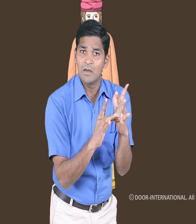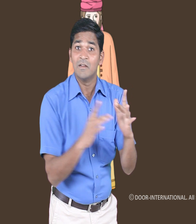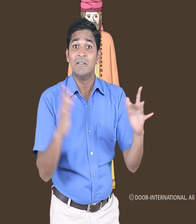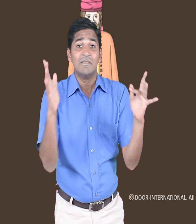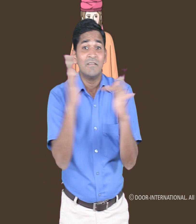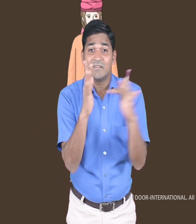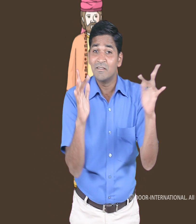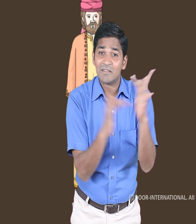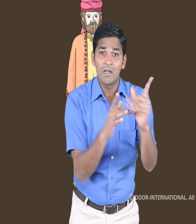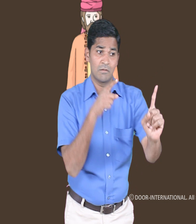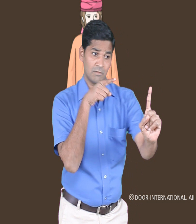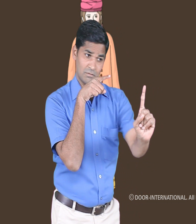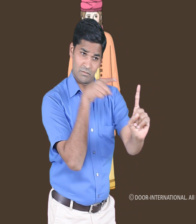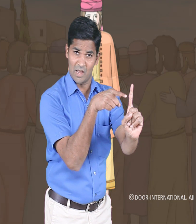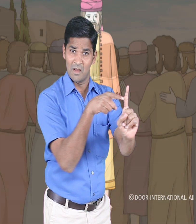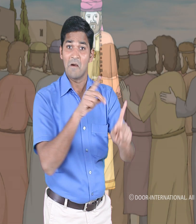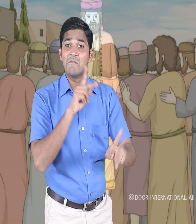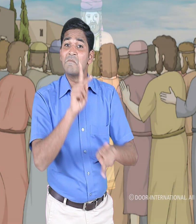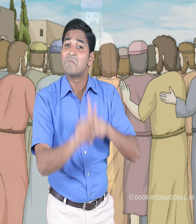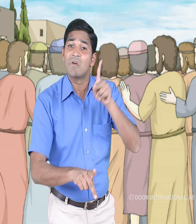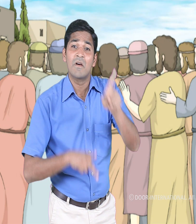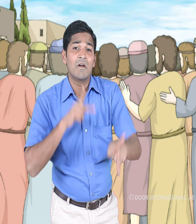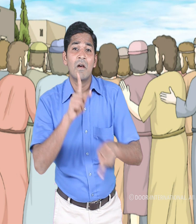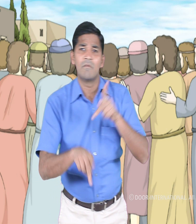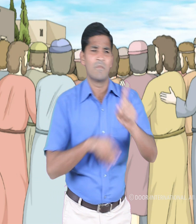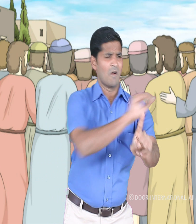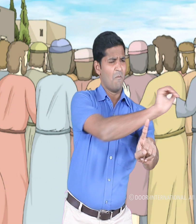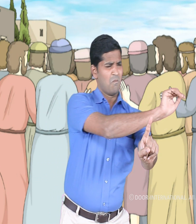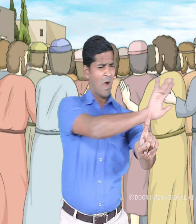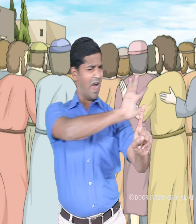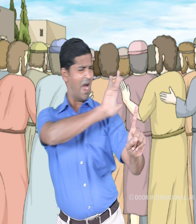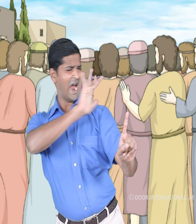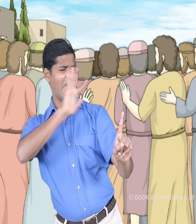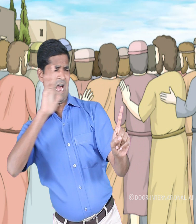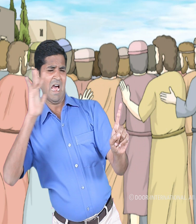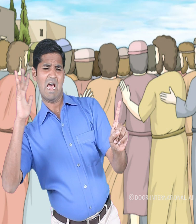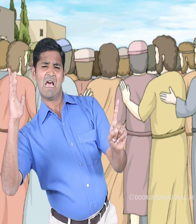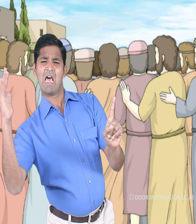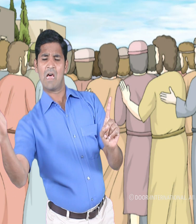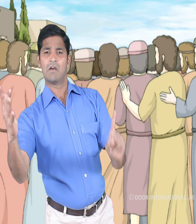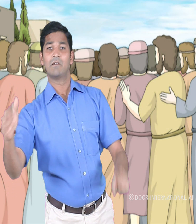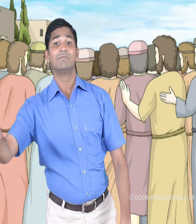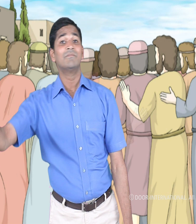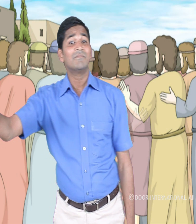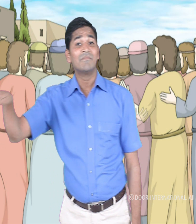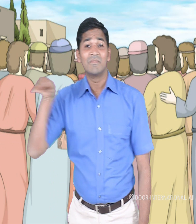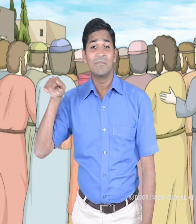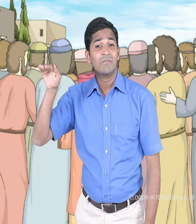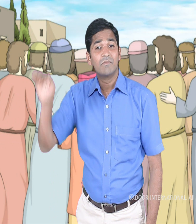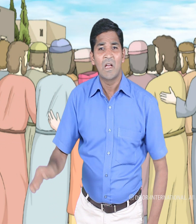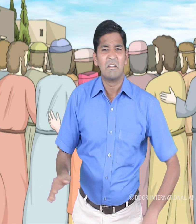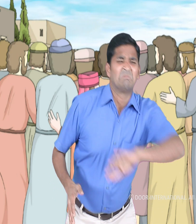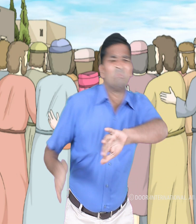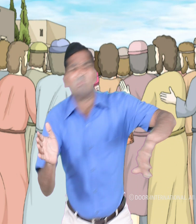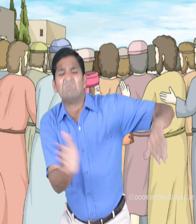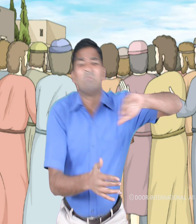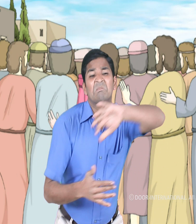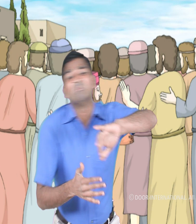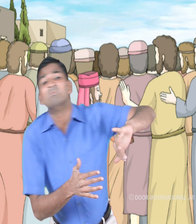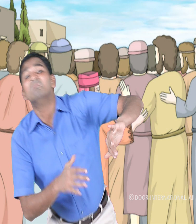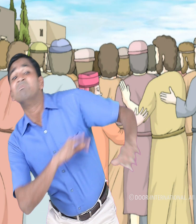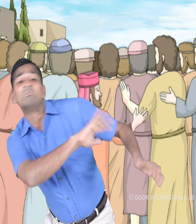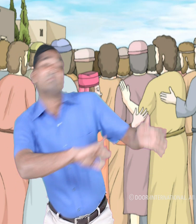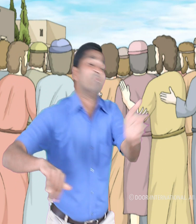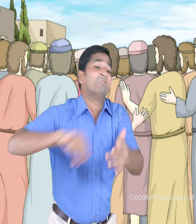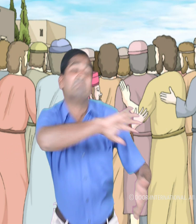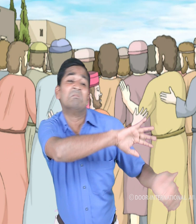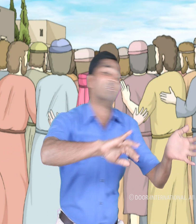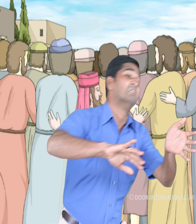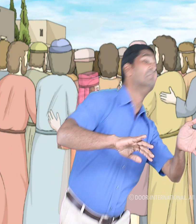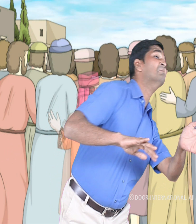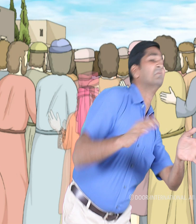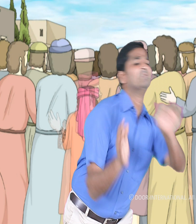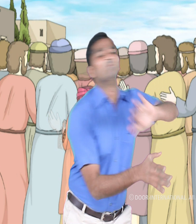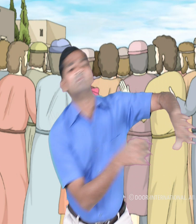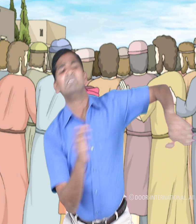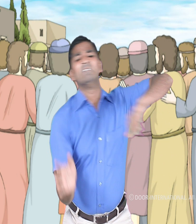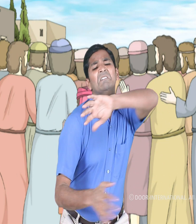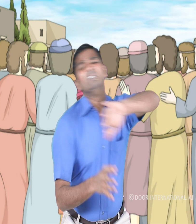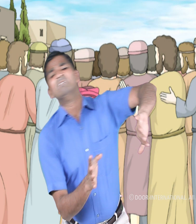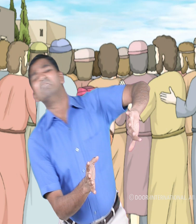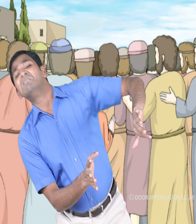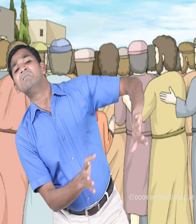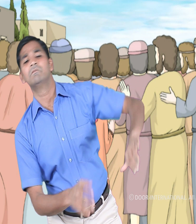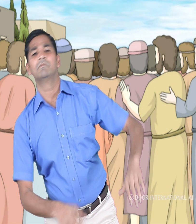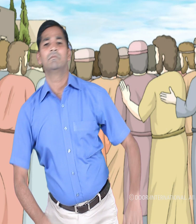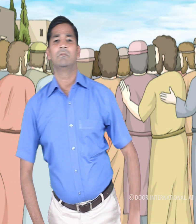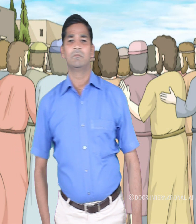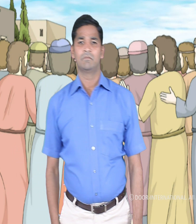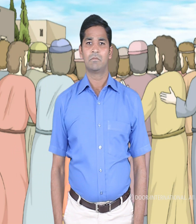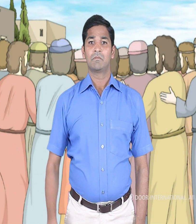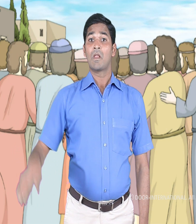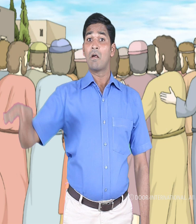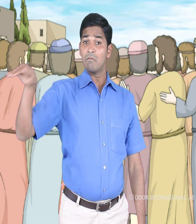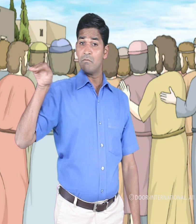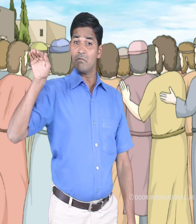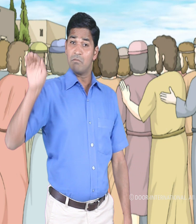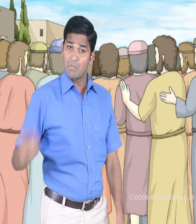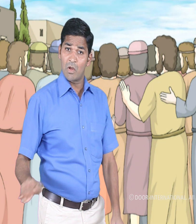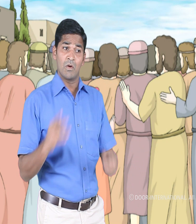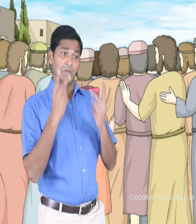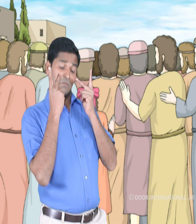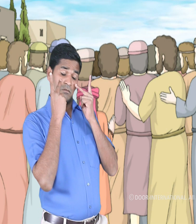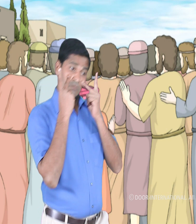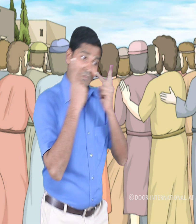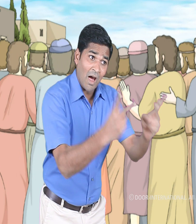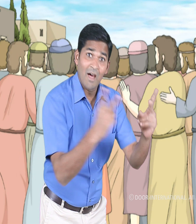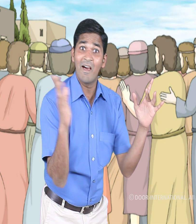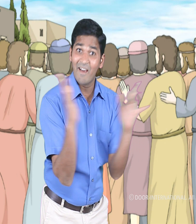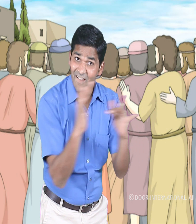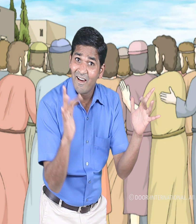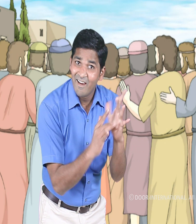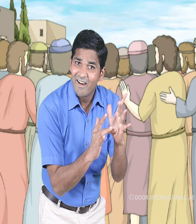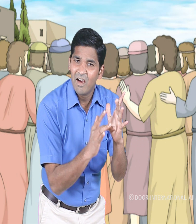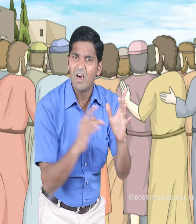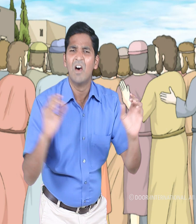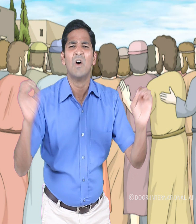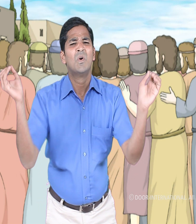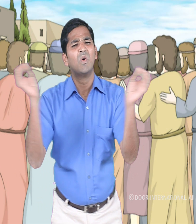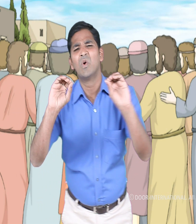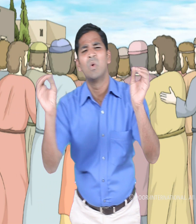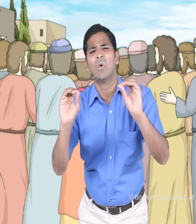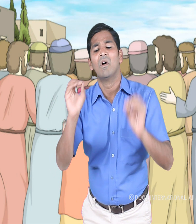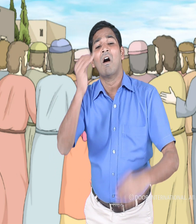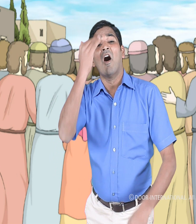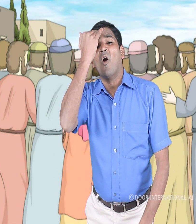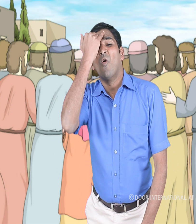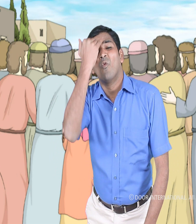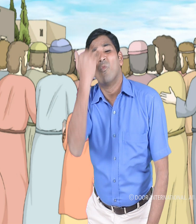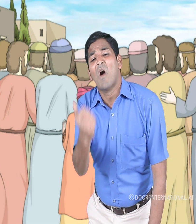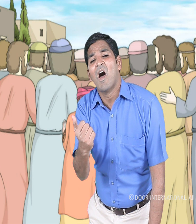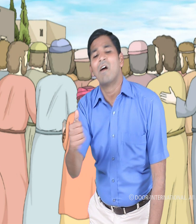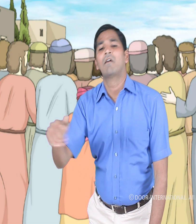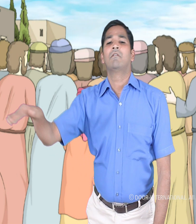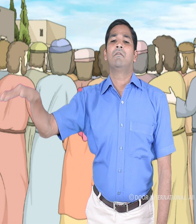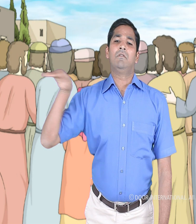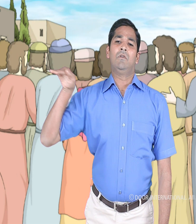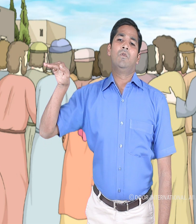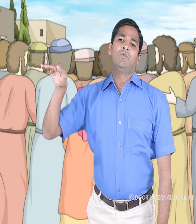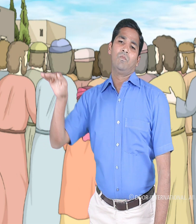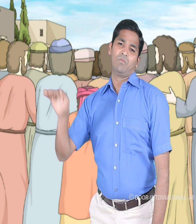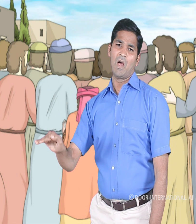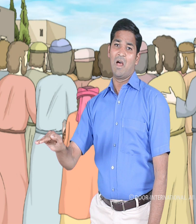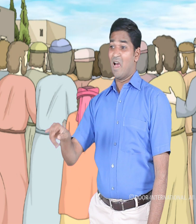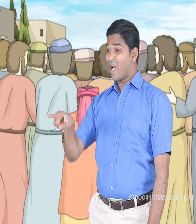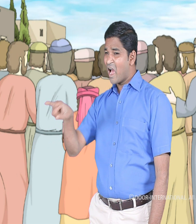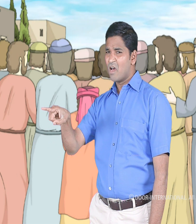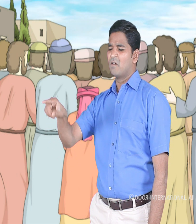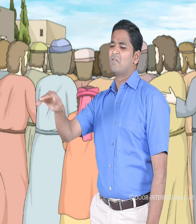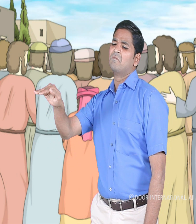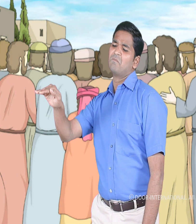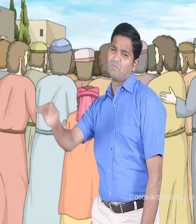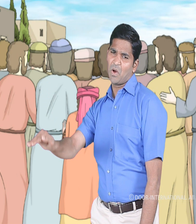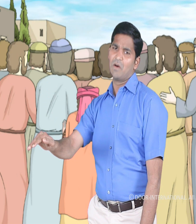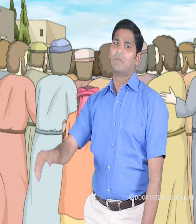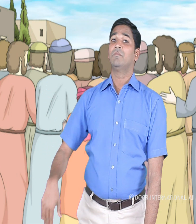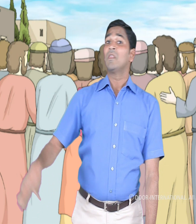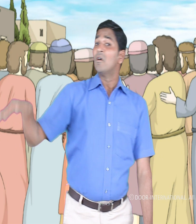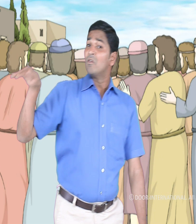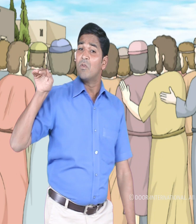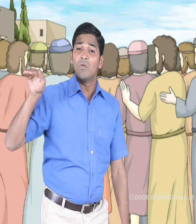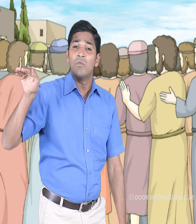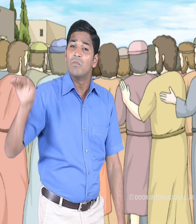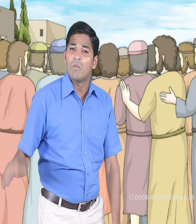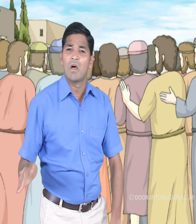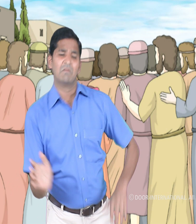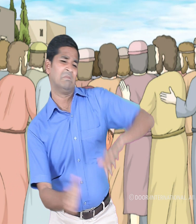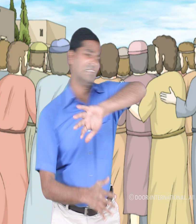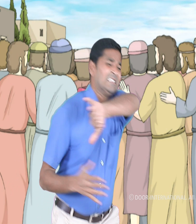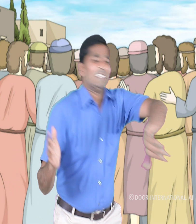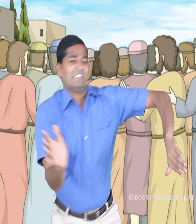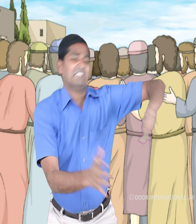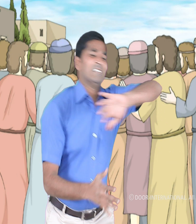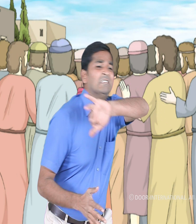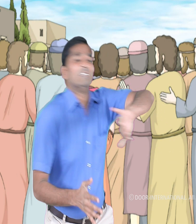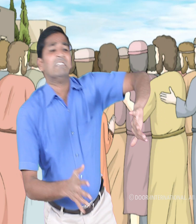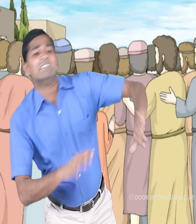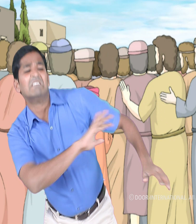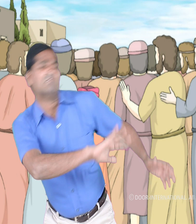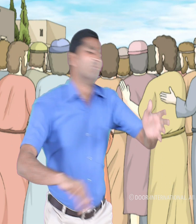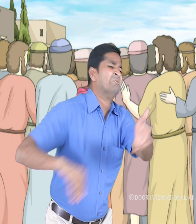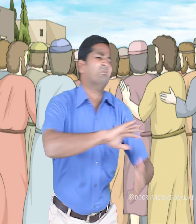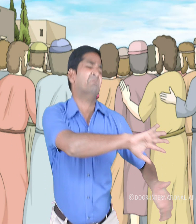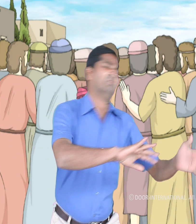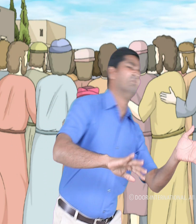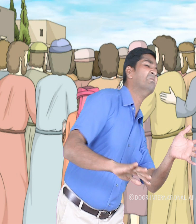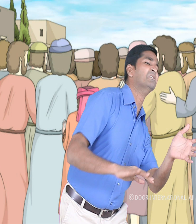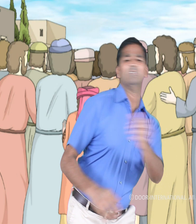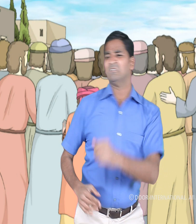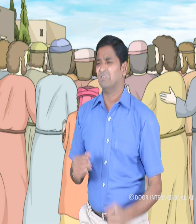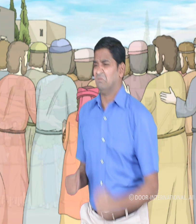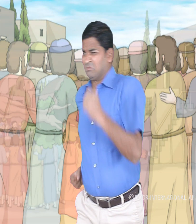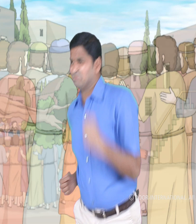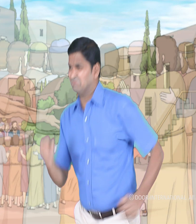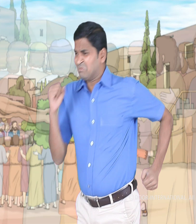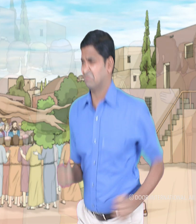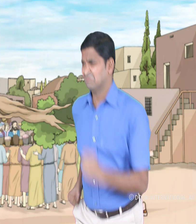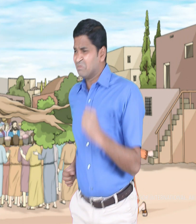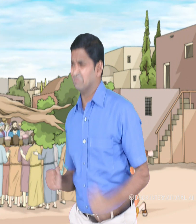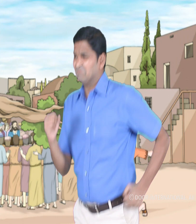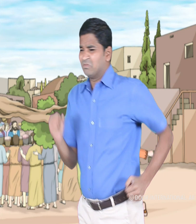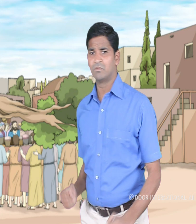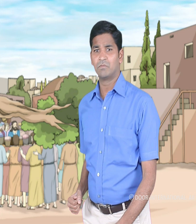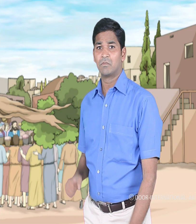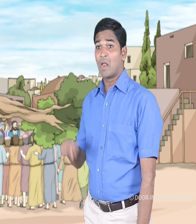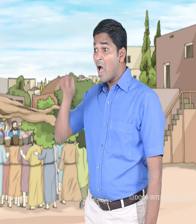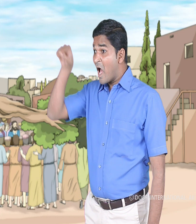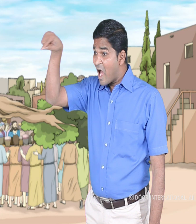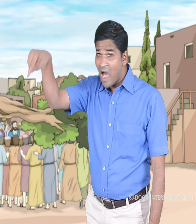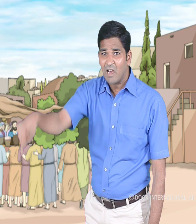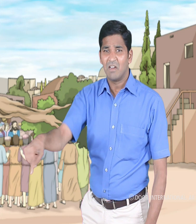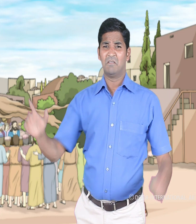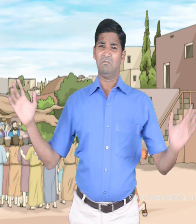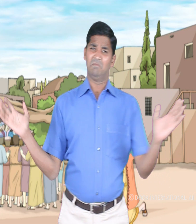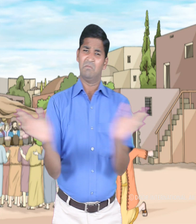He was trying to see who Jesus was, but could not see over the crowd because he was small in stature.